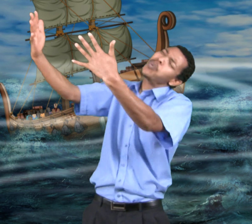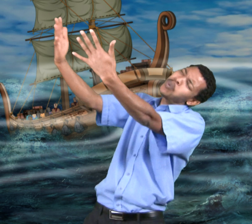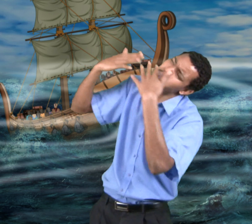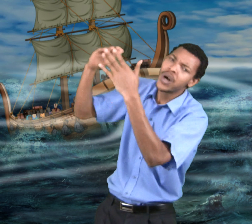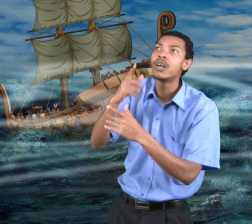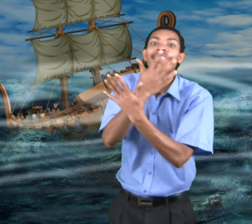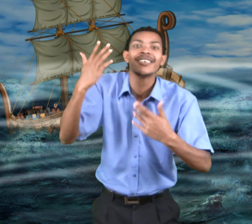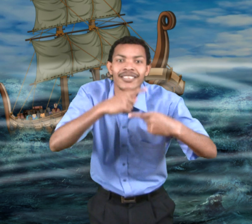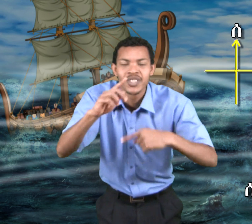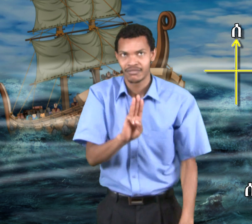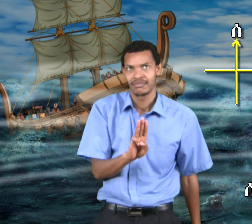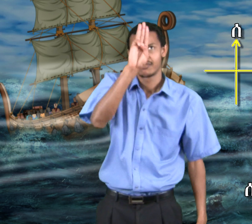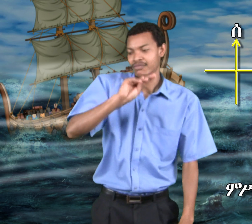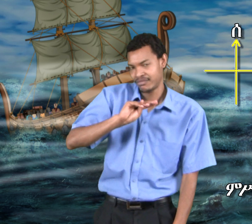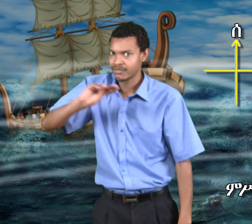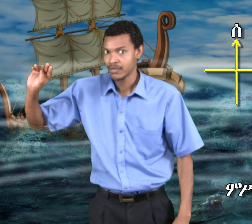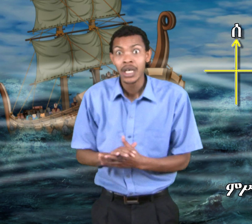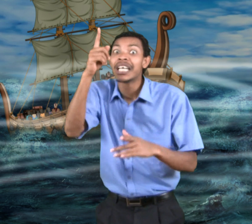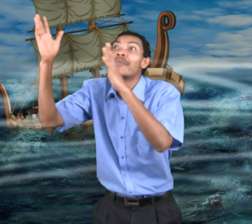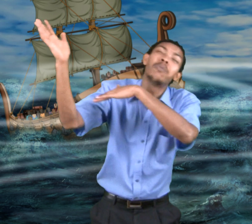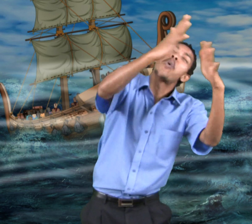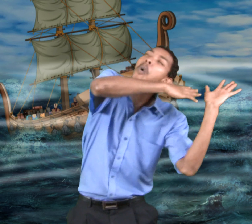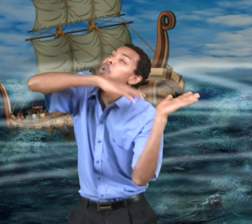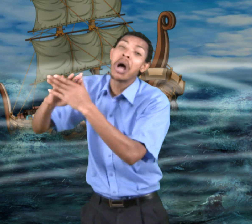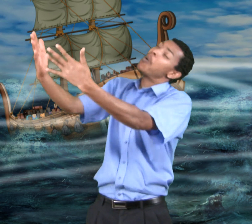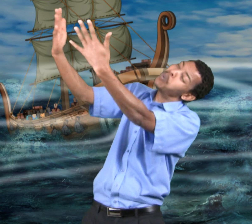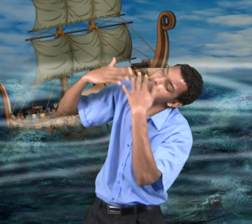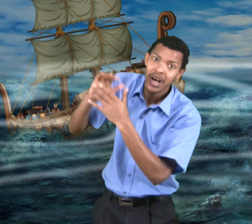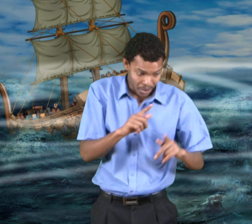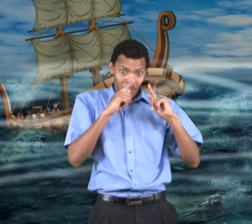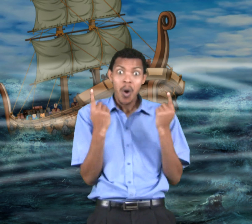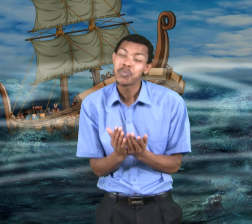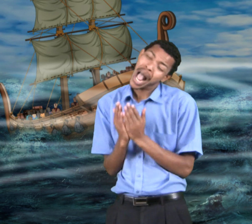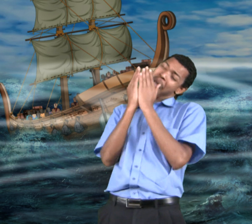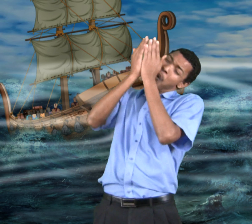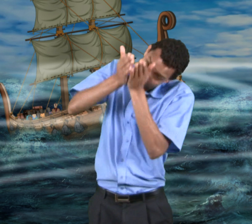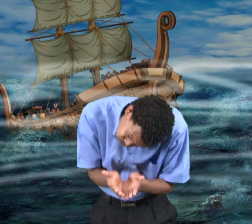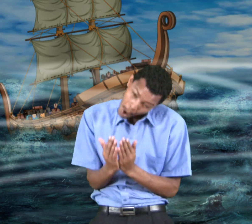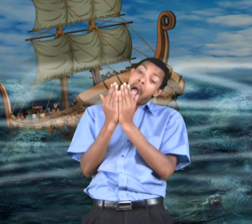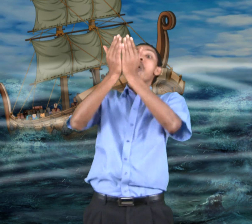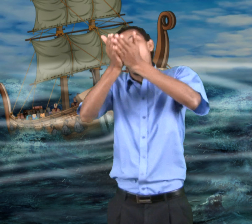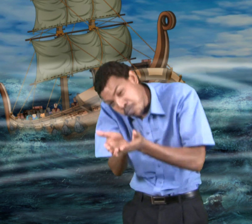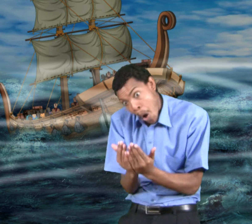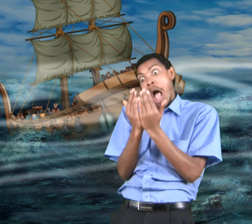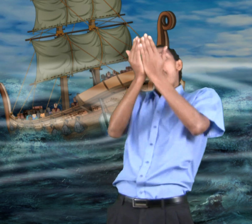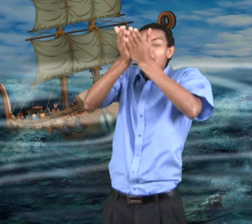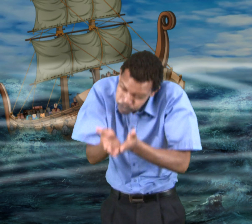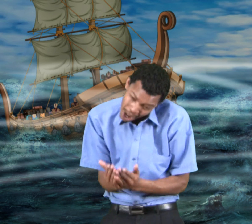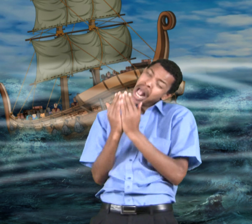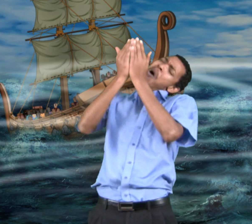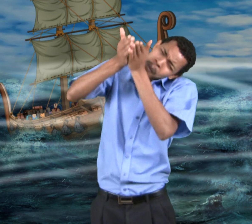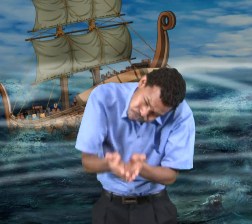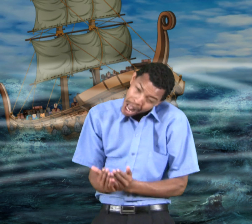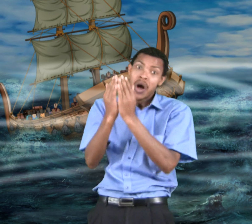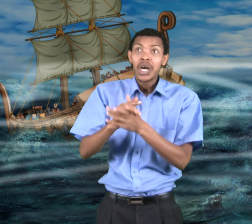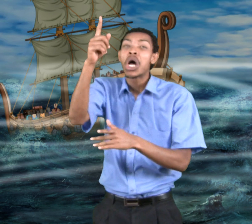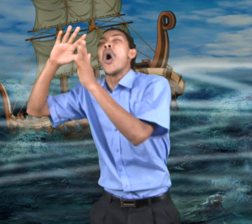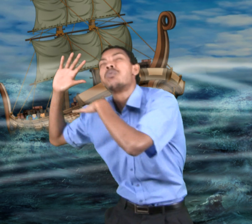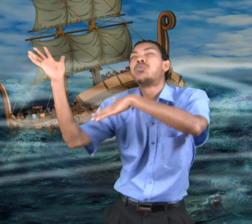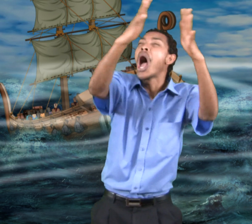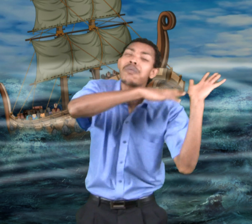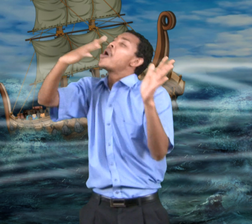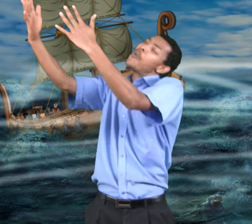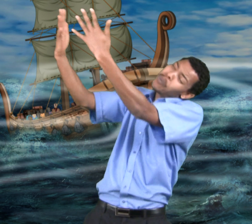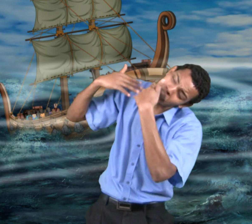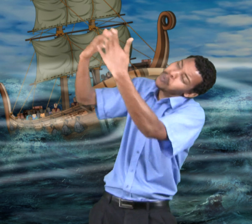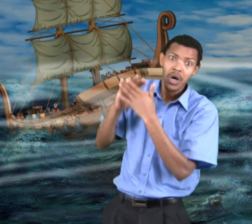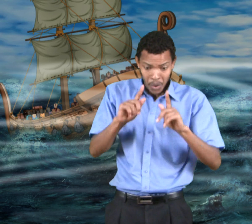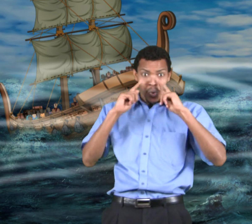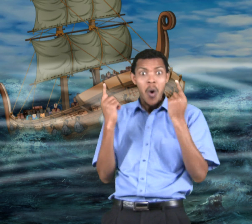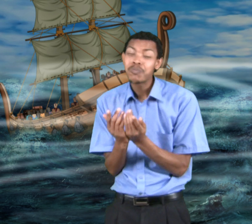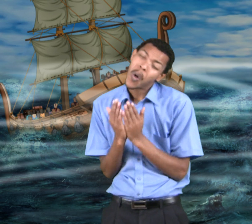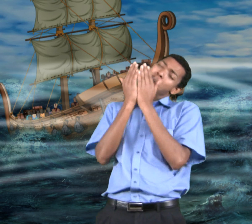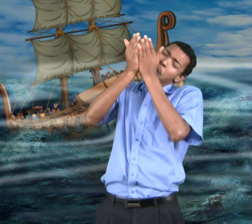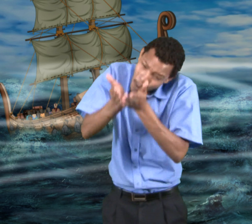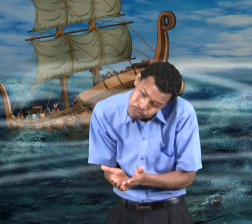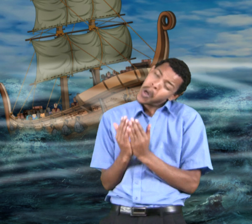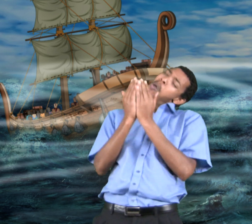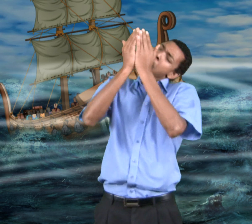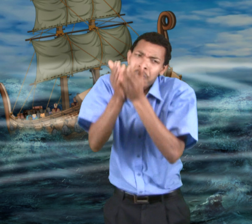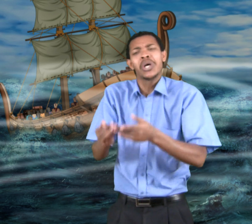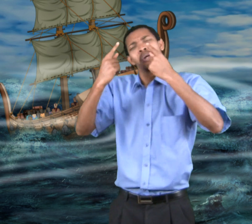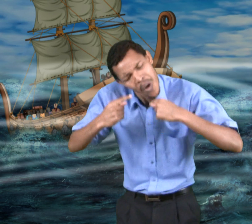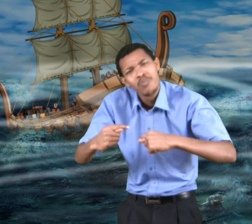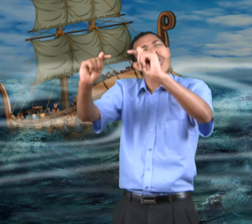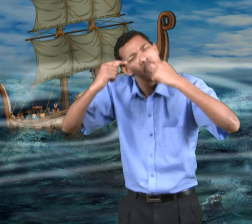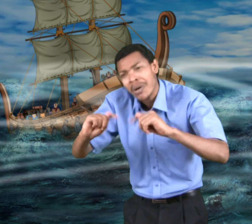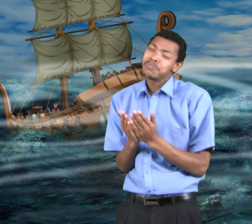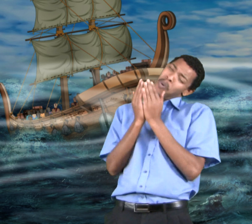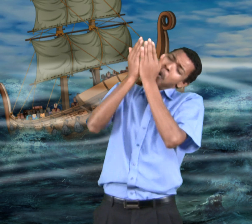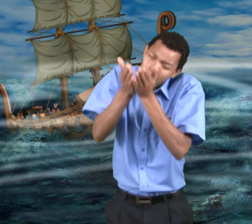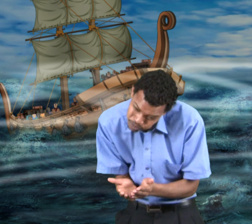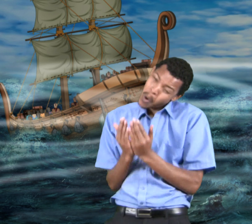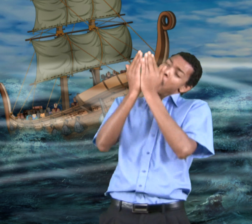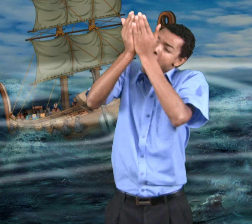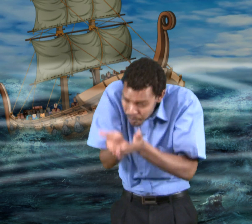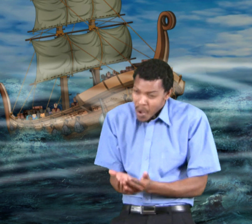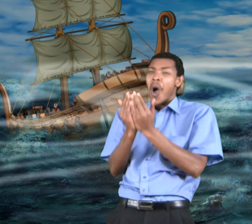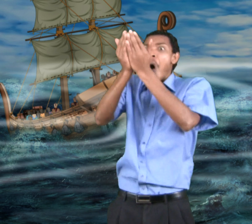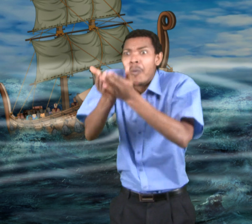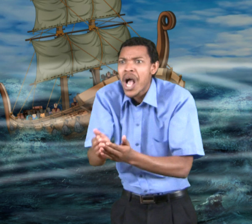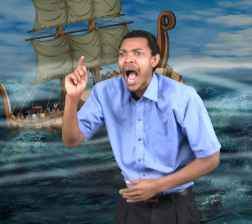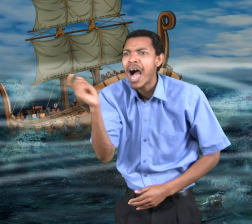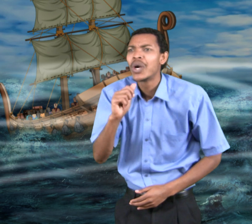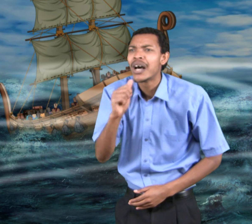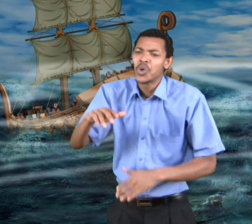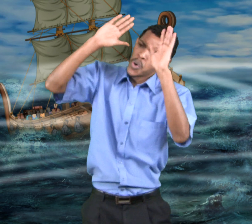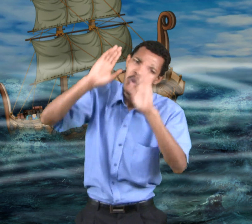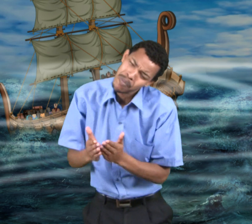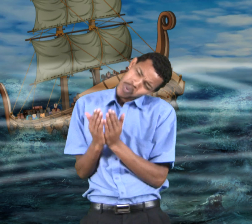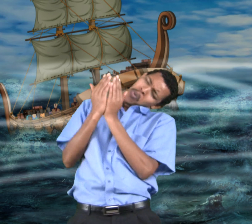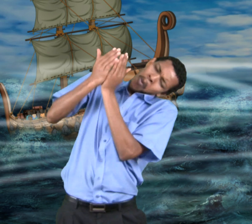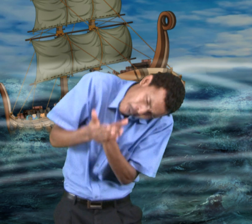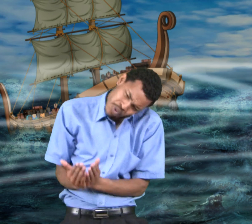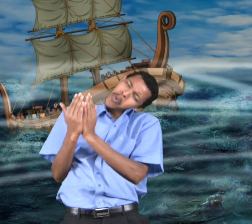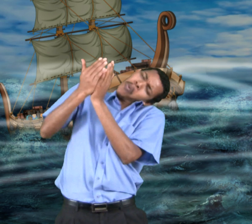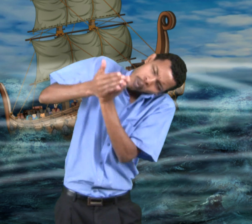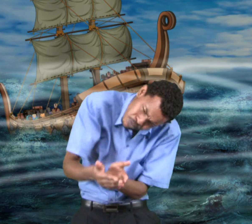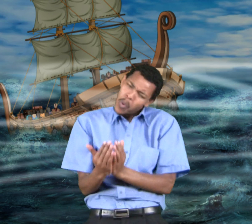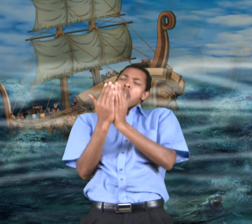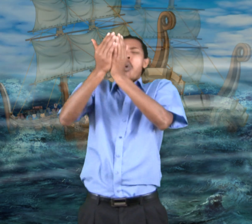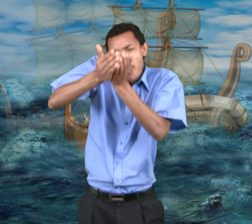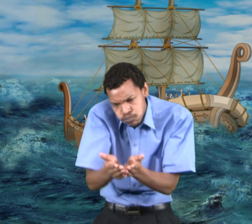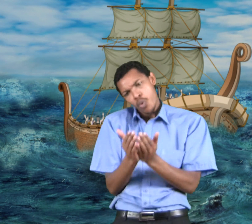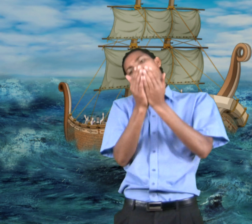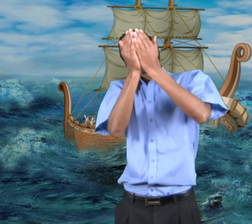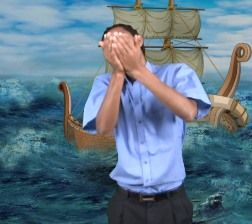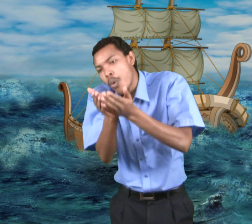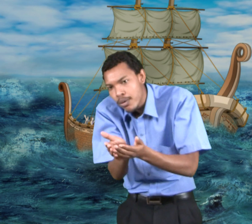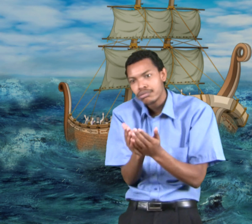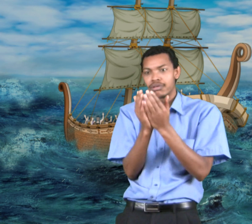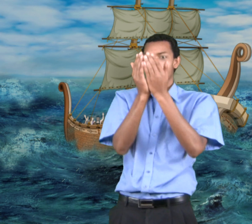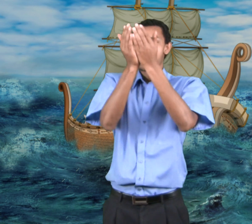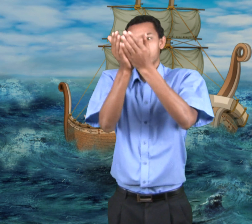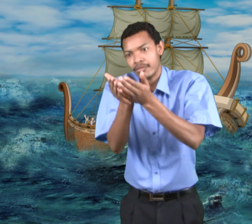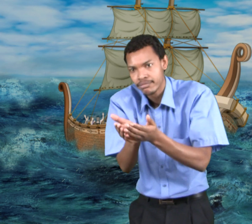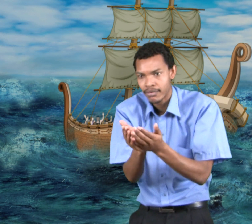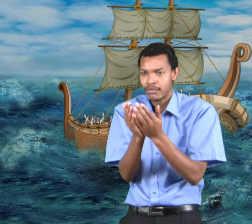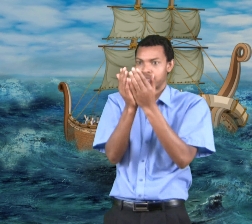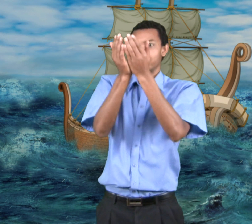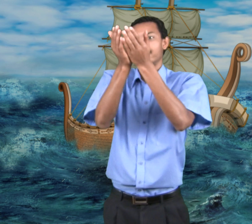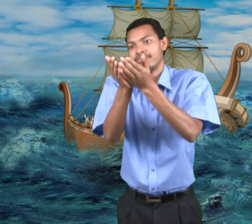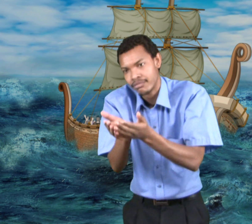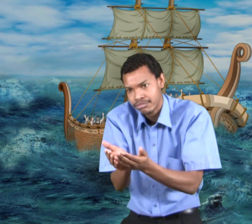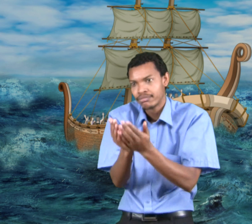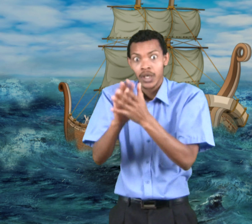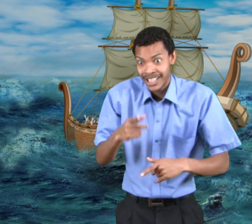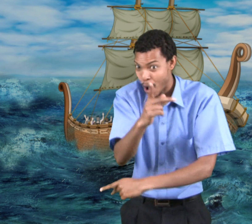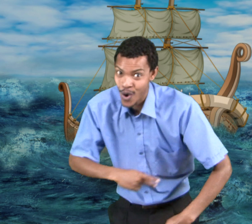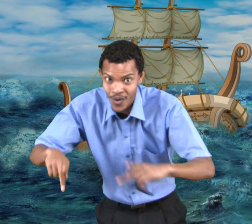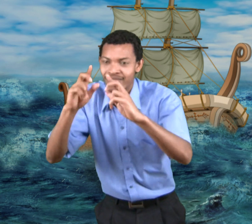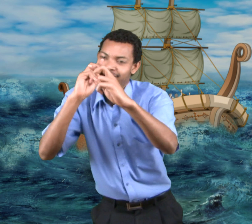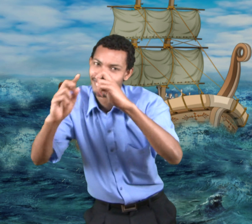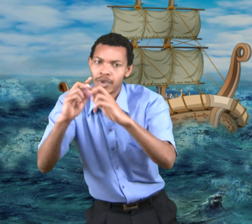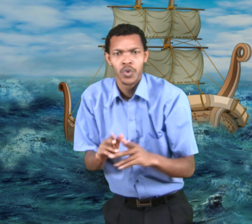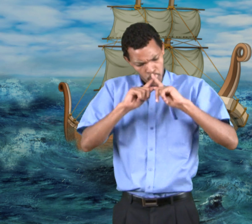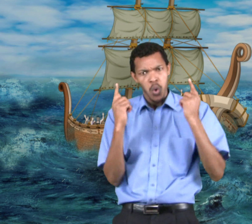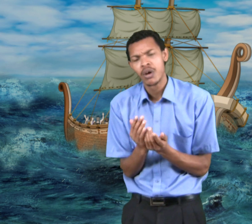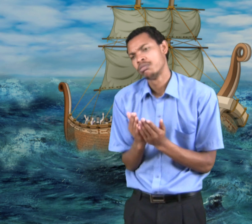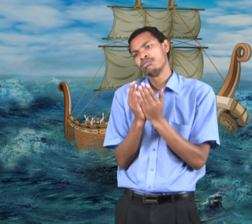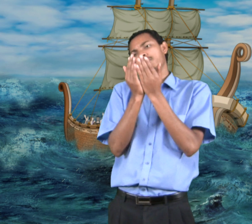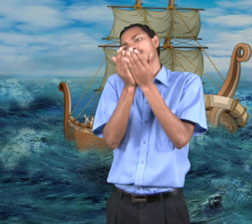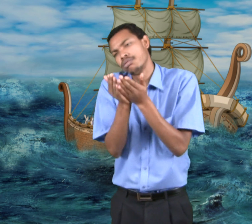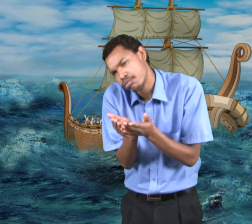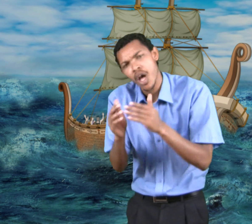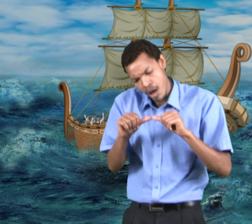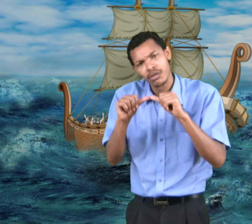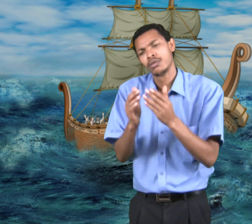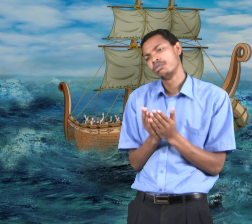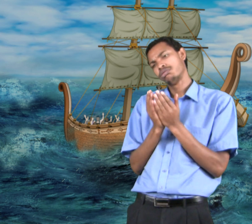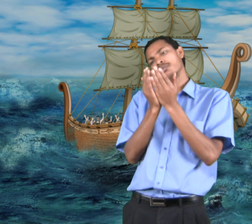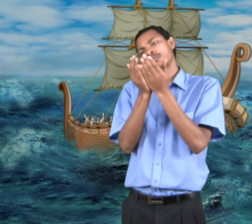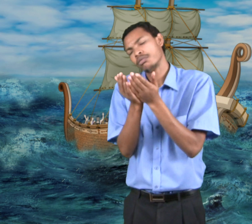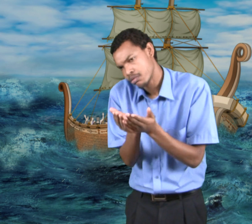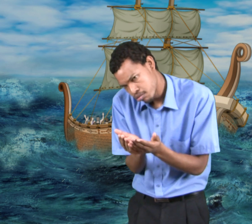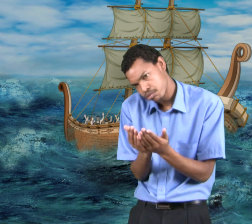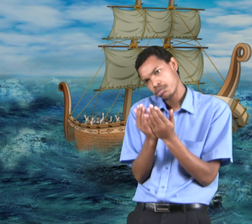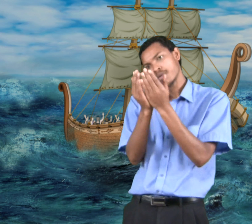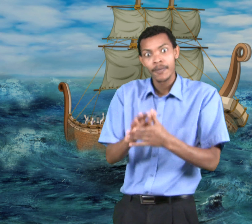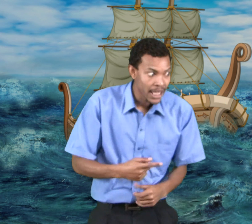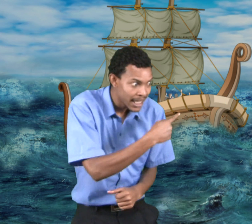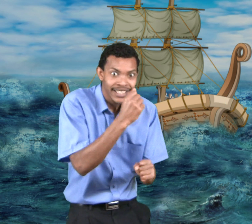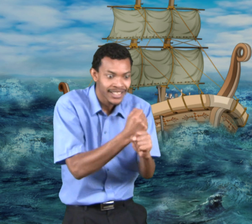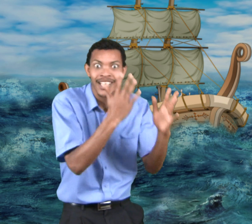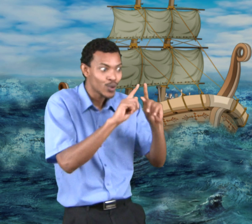Unable to head into the wind, the ship was caught up. So we gave way and let ourselves be driven along.